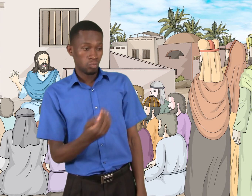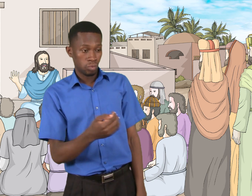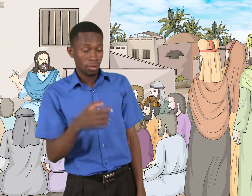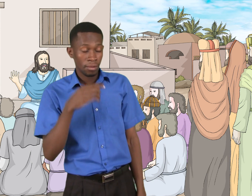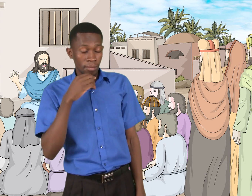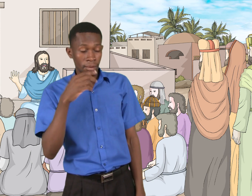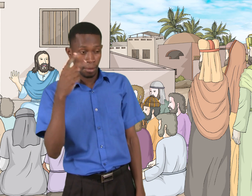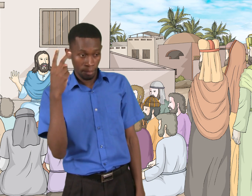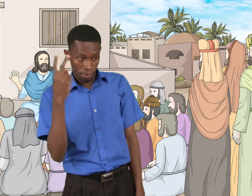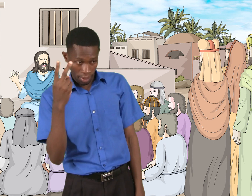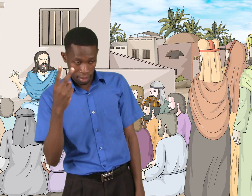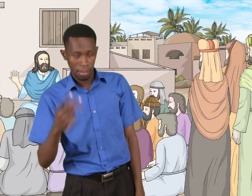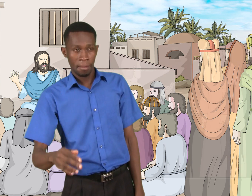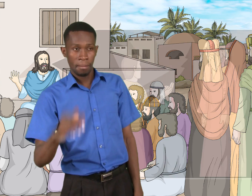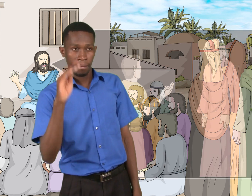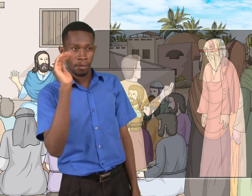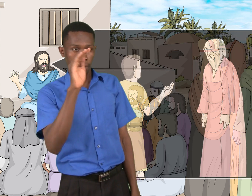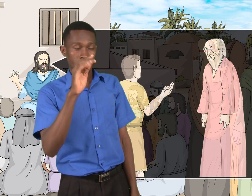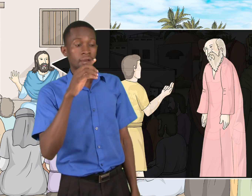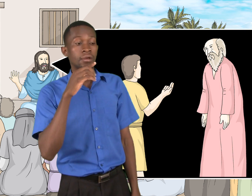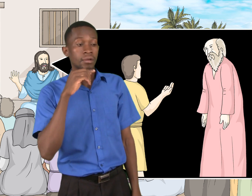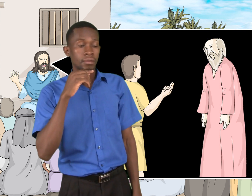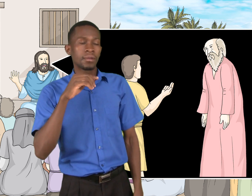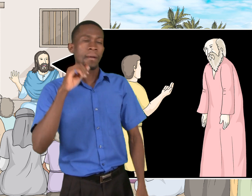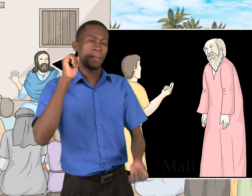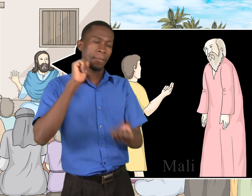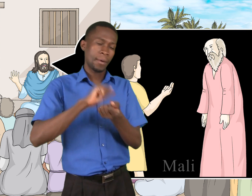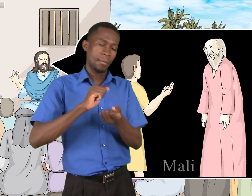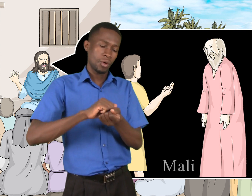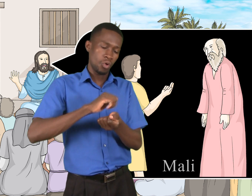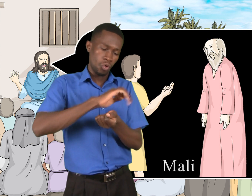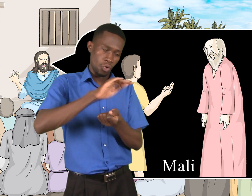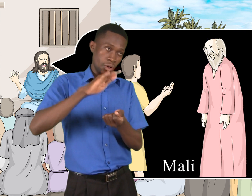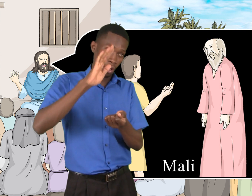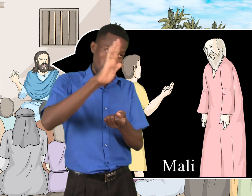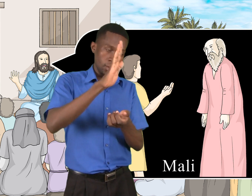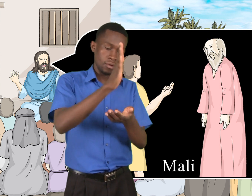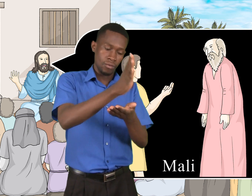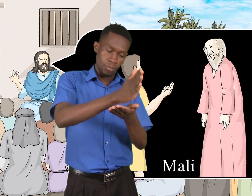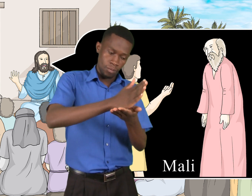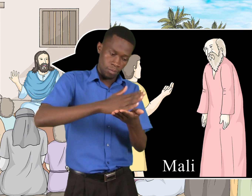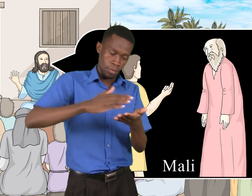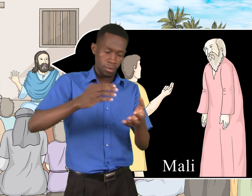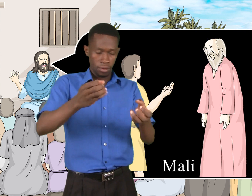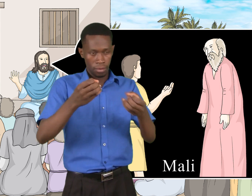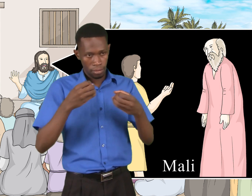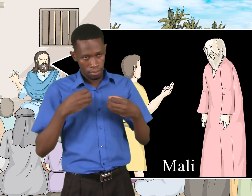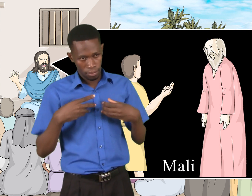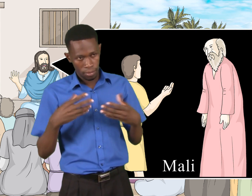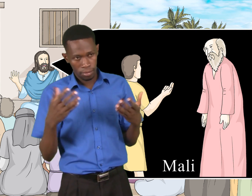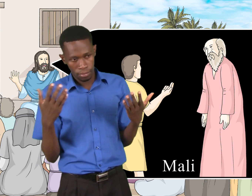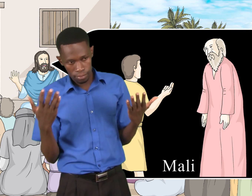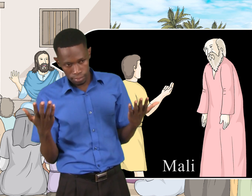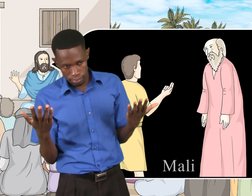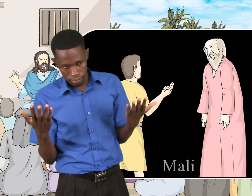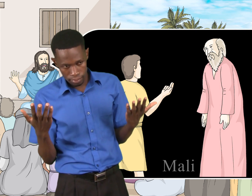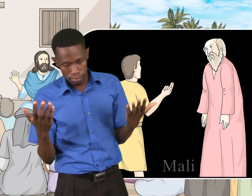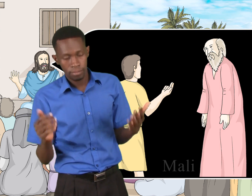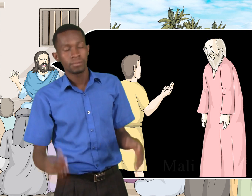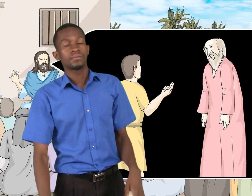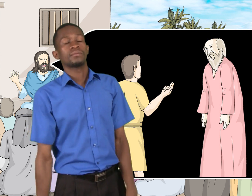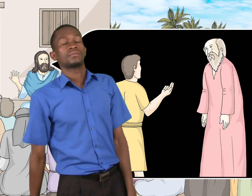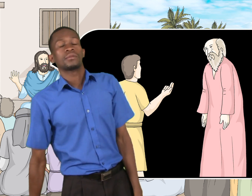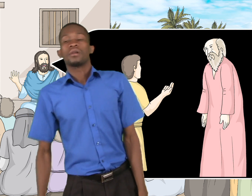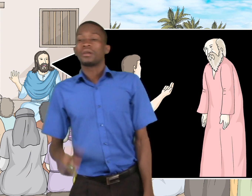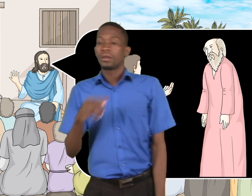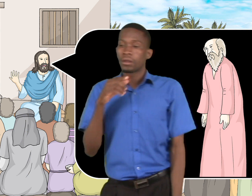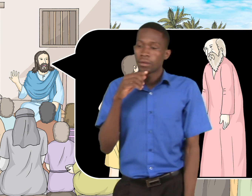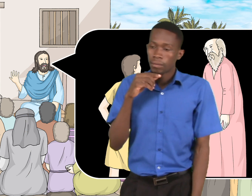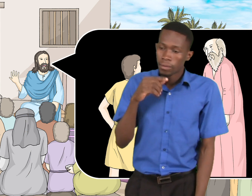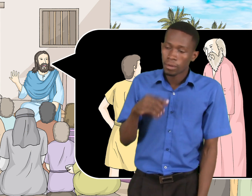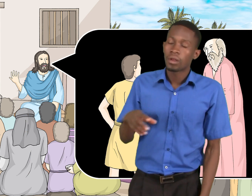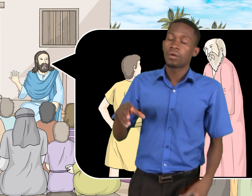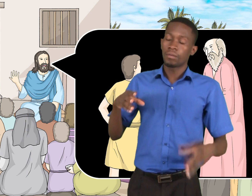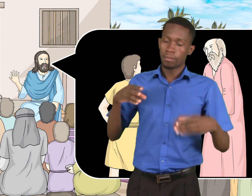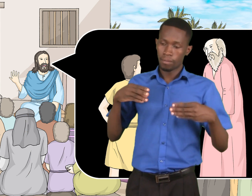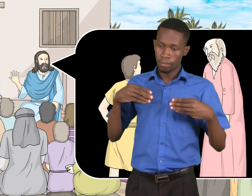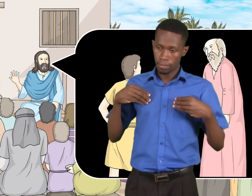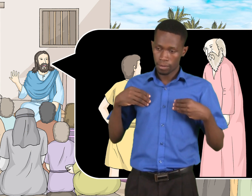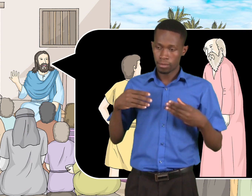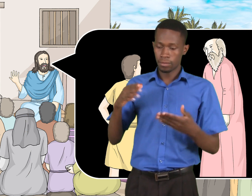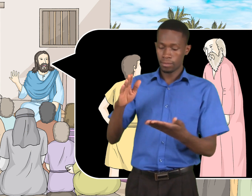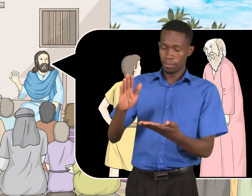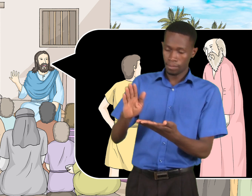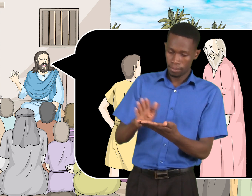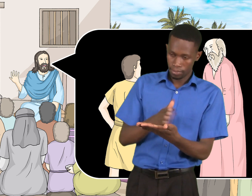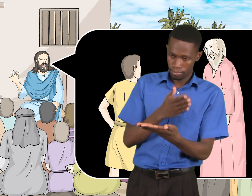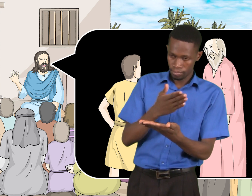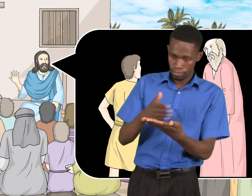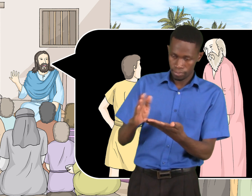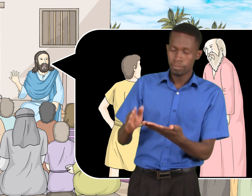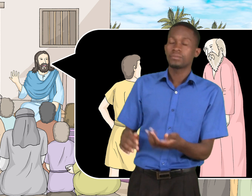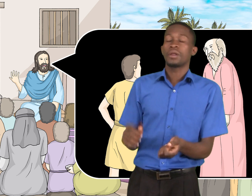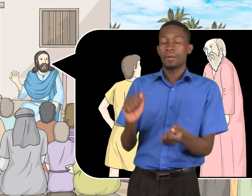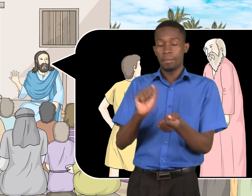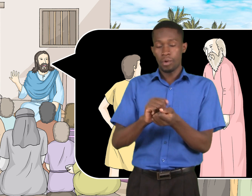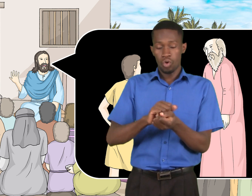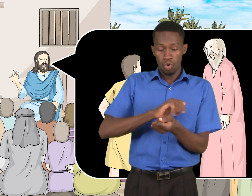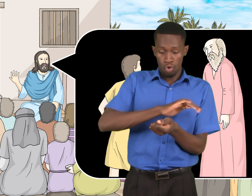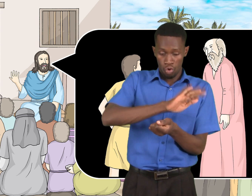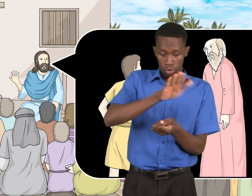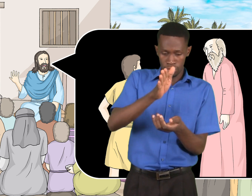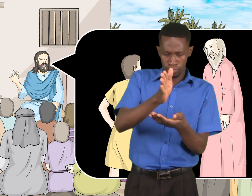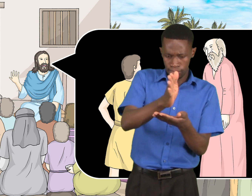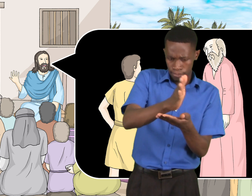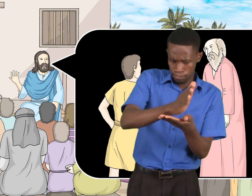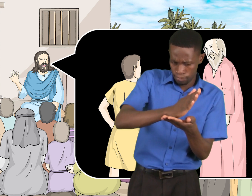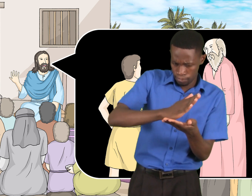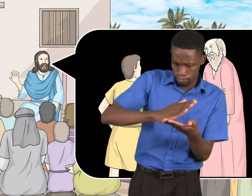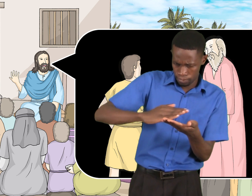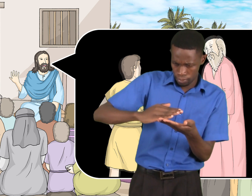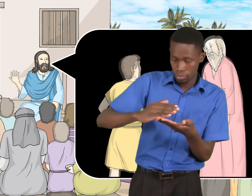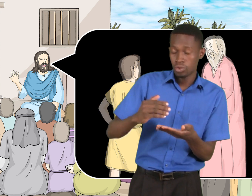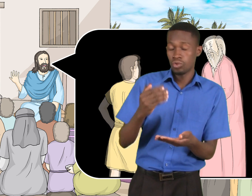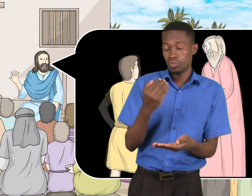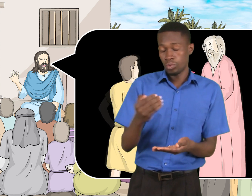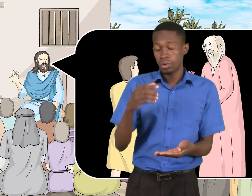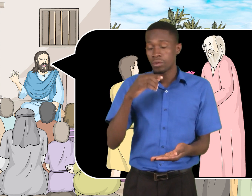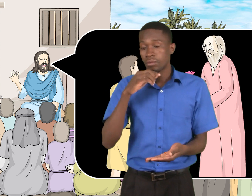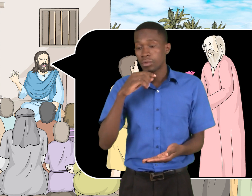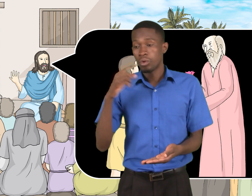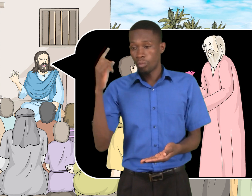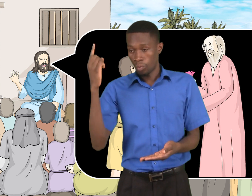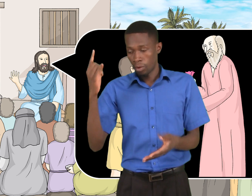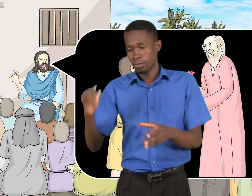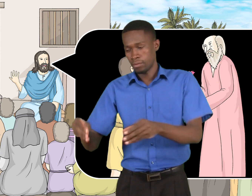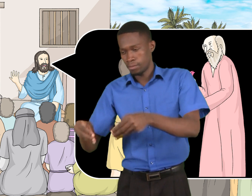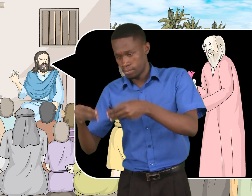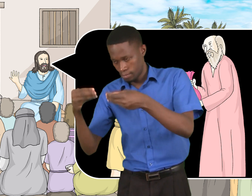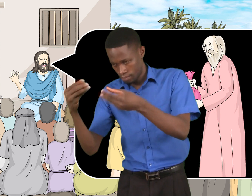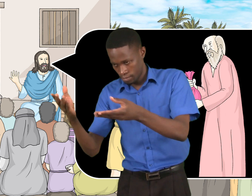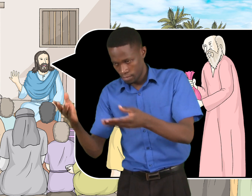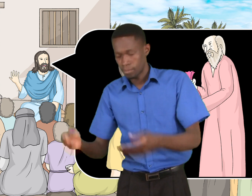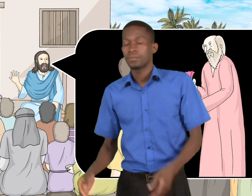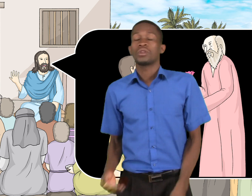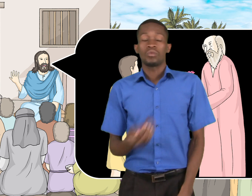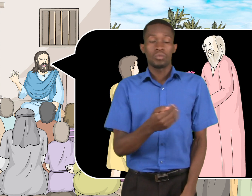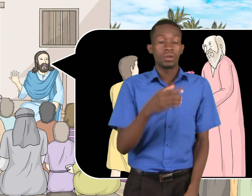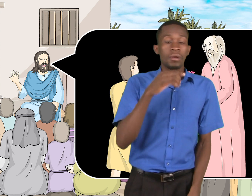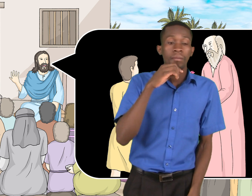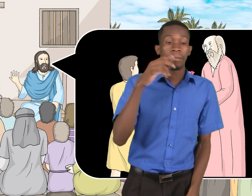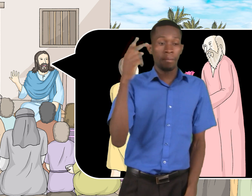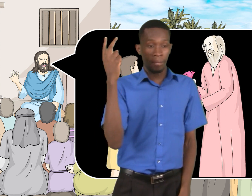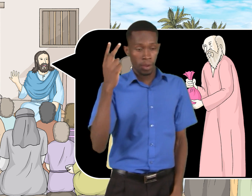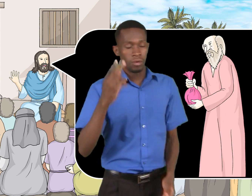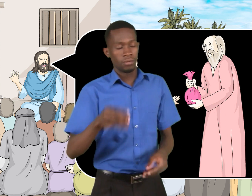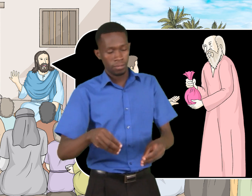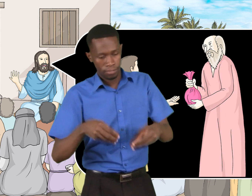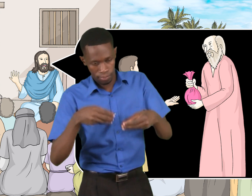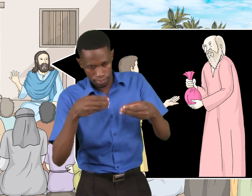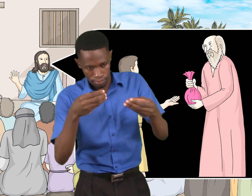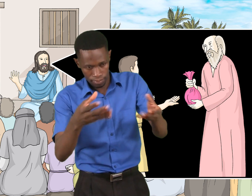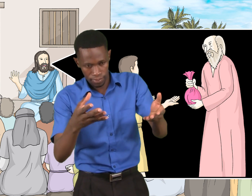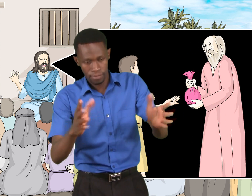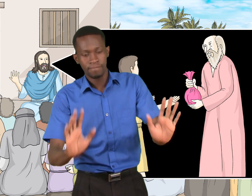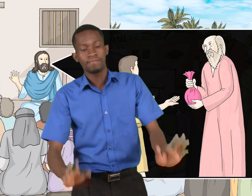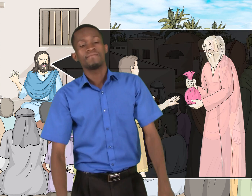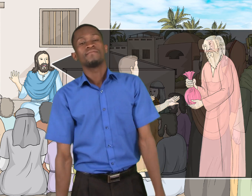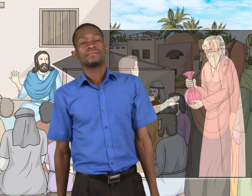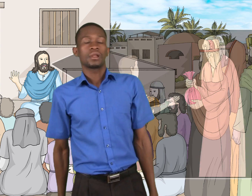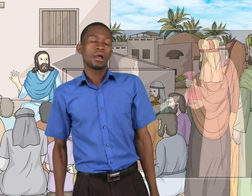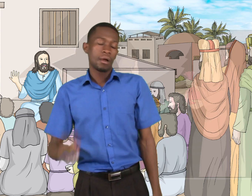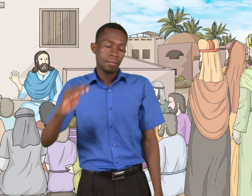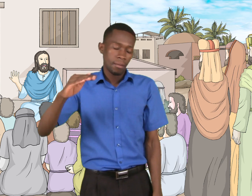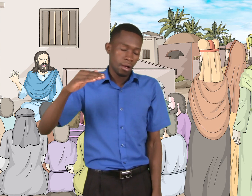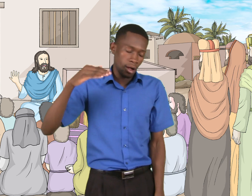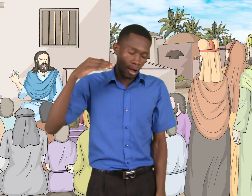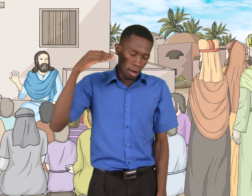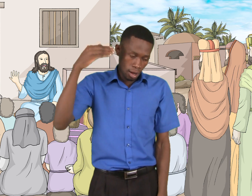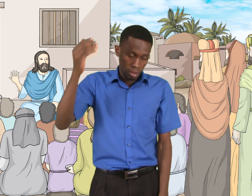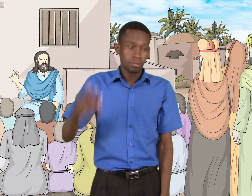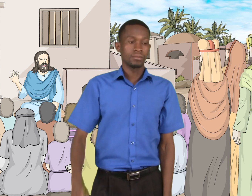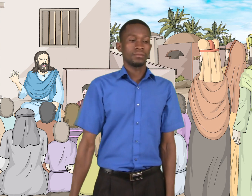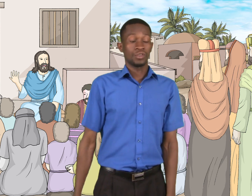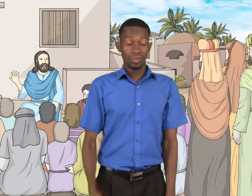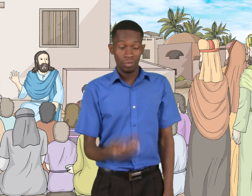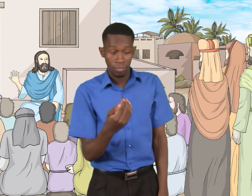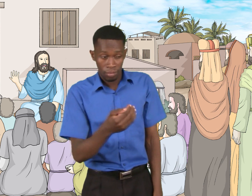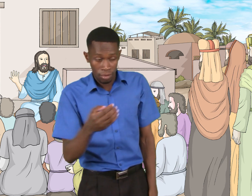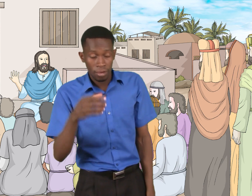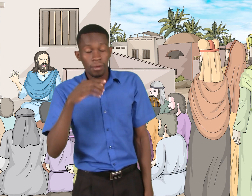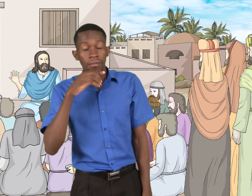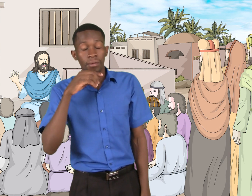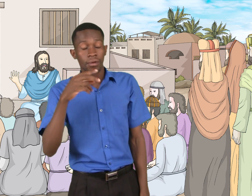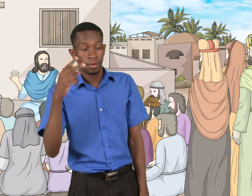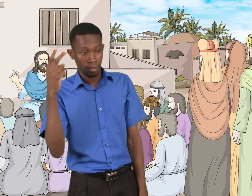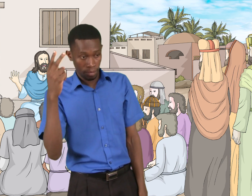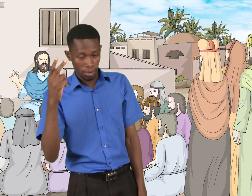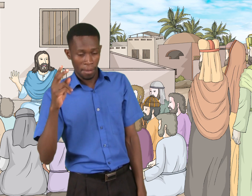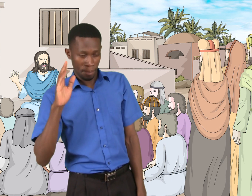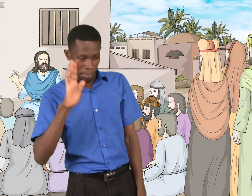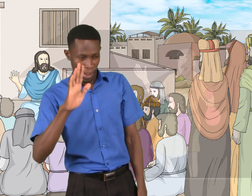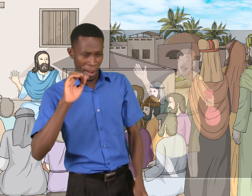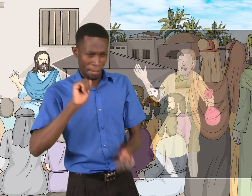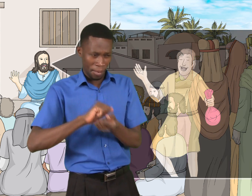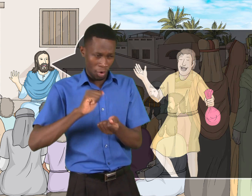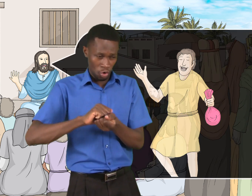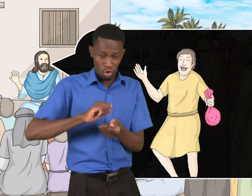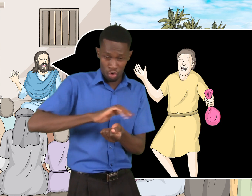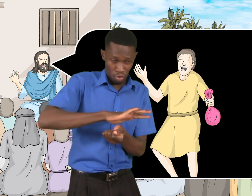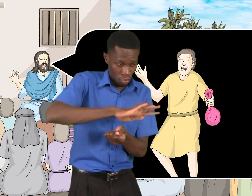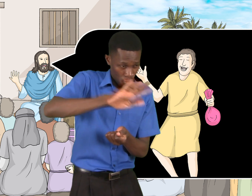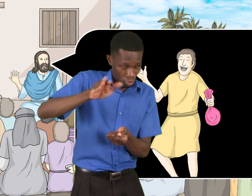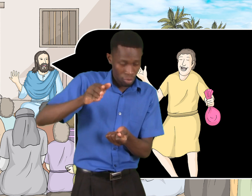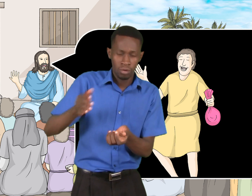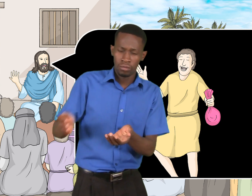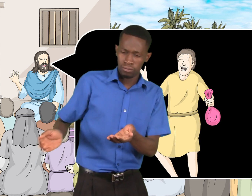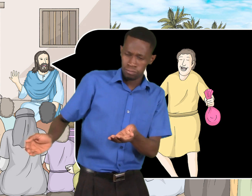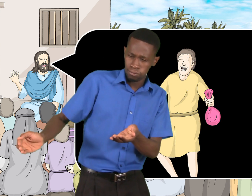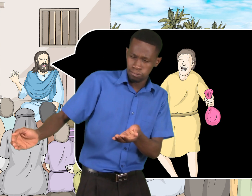The younger son said to him, ‘Father, give me my share of the estate.’ So he divided his property between them.